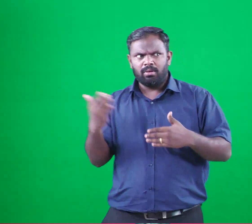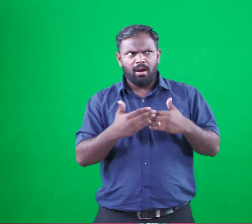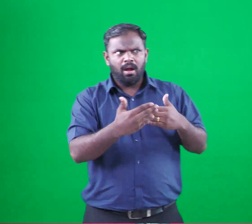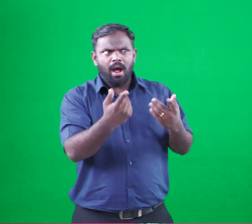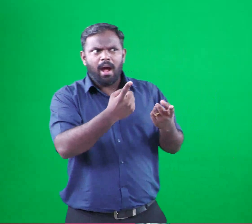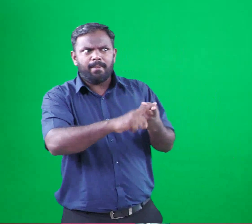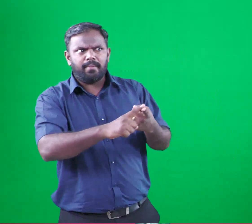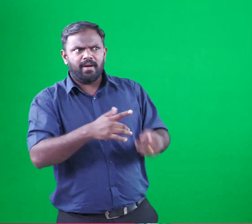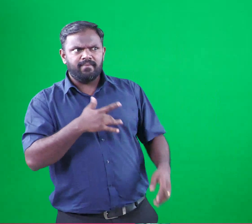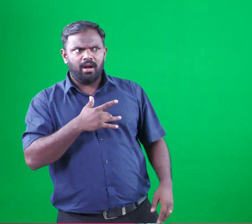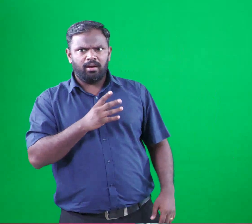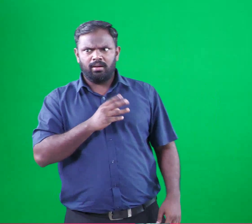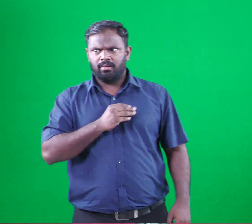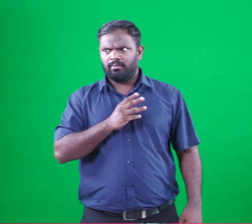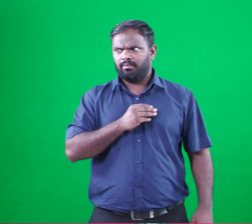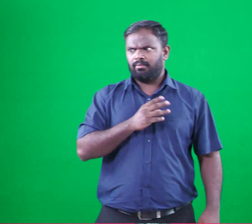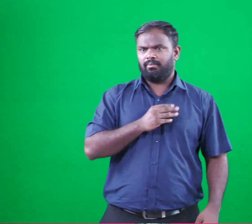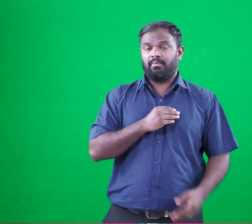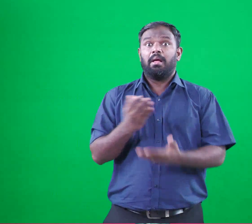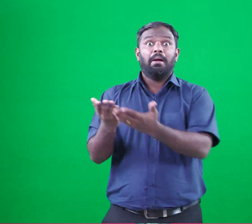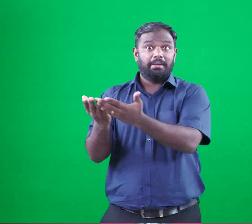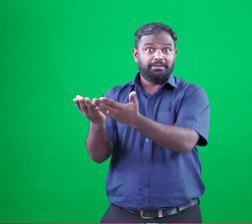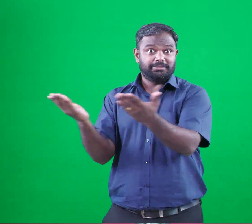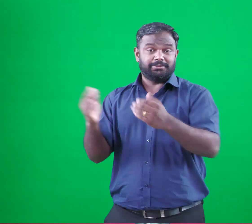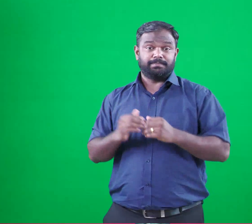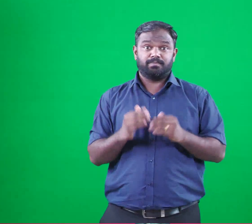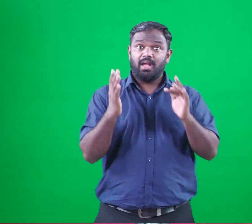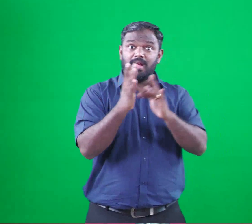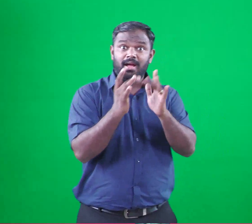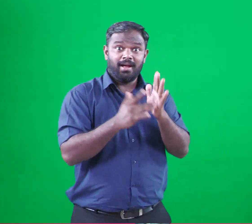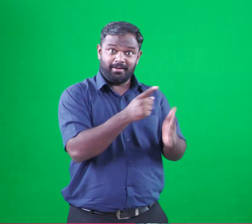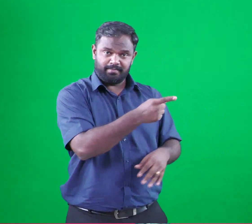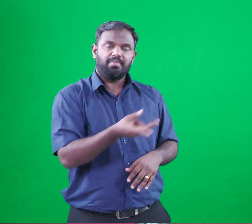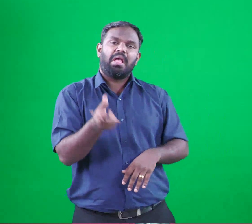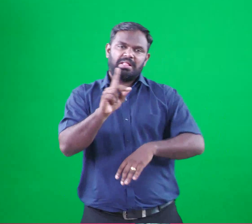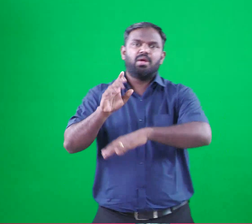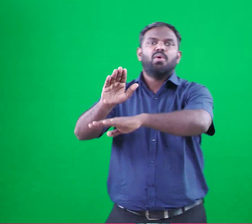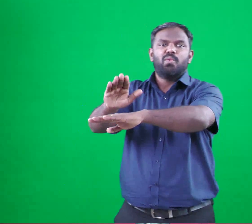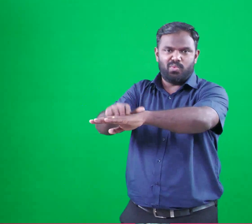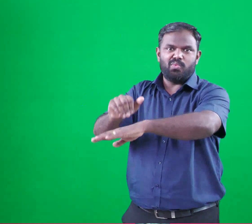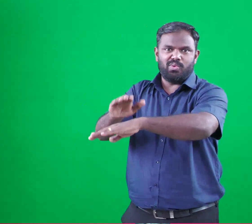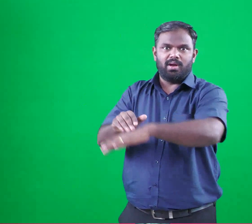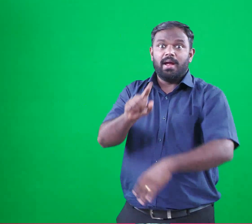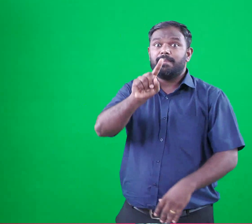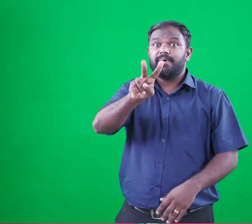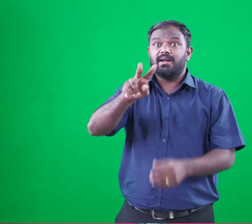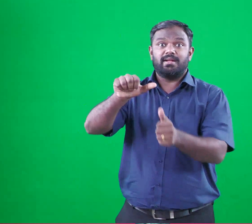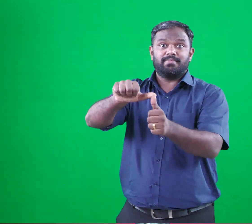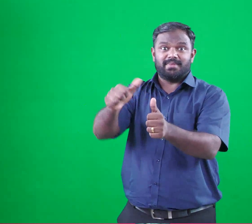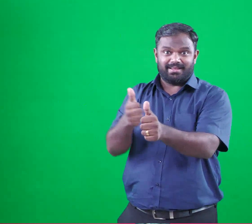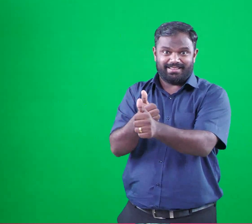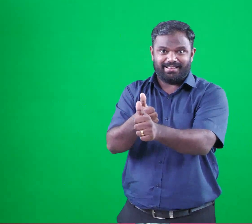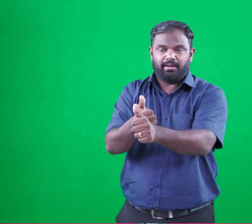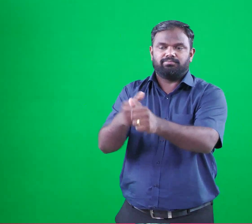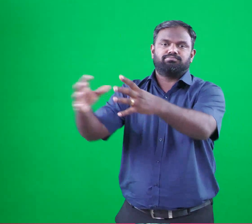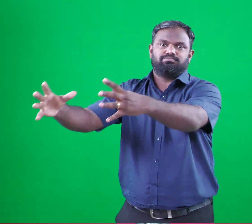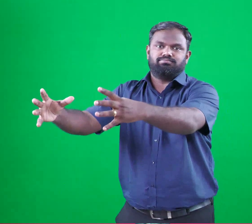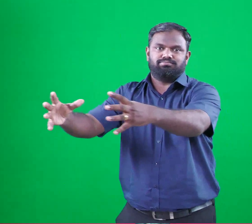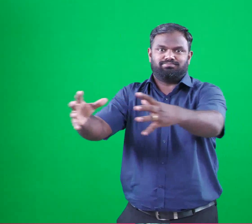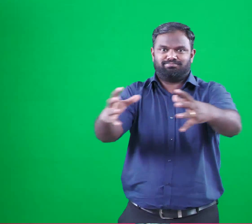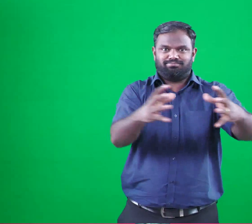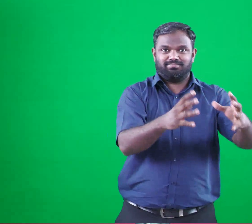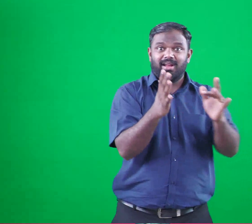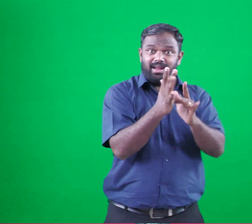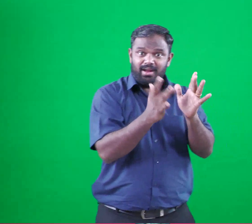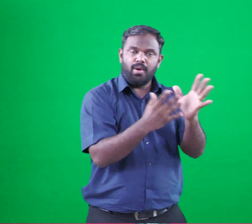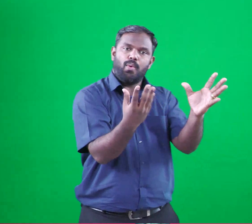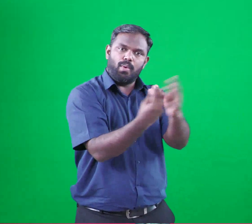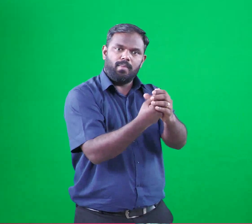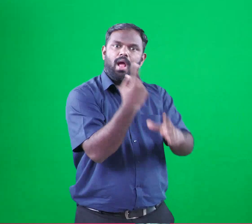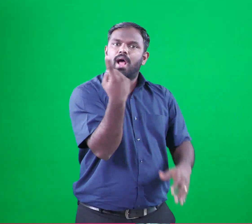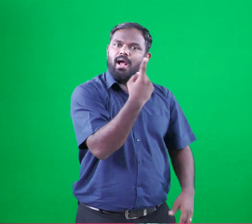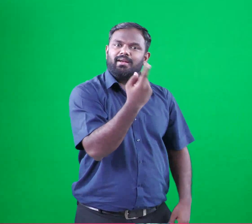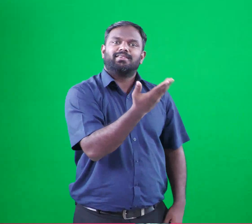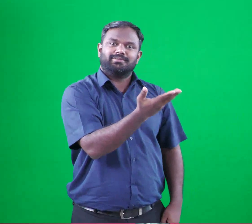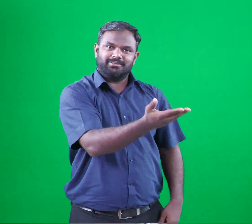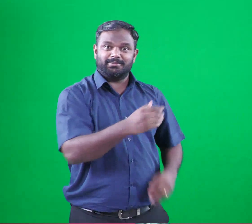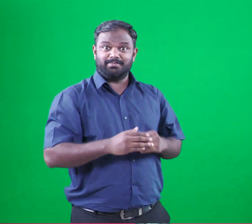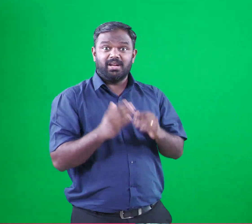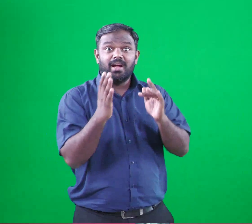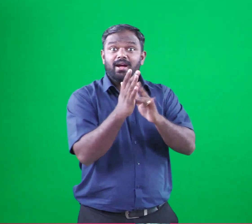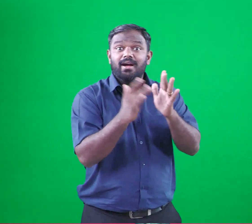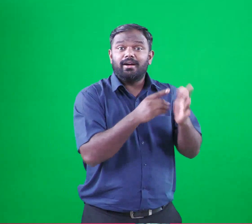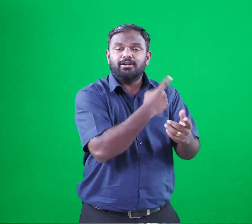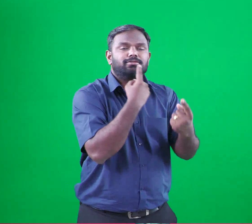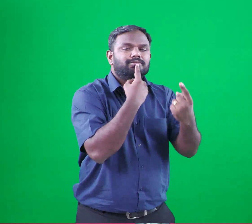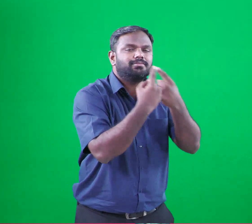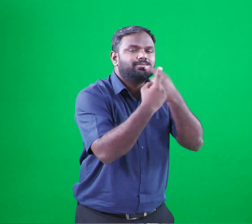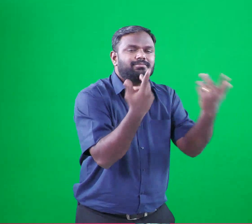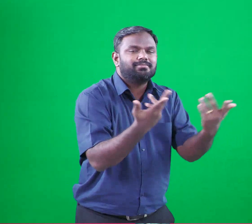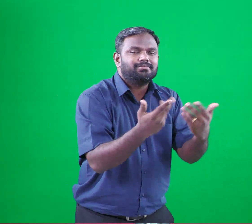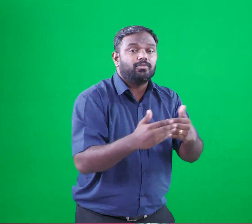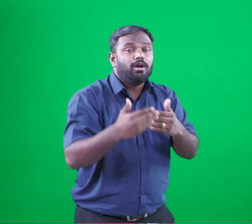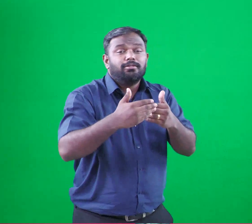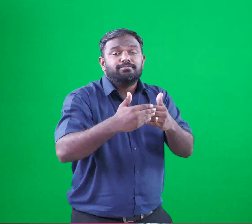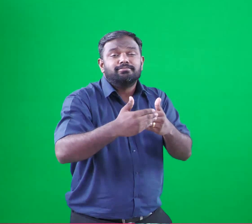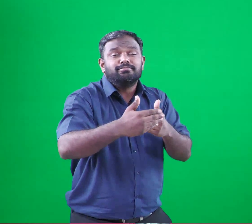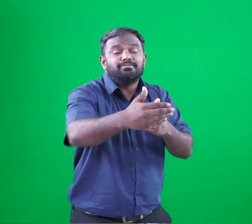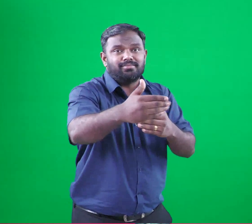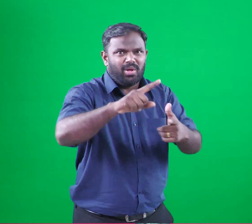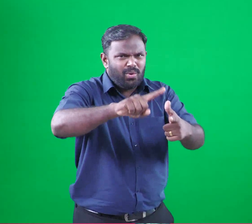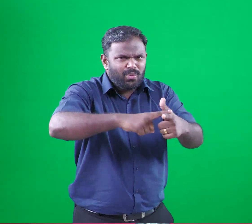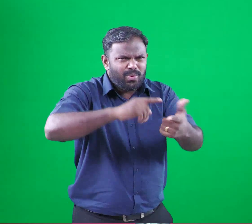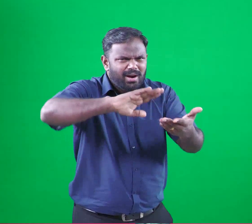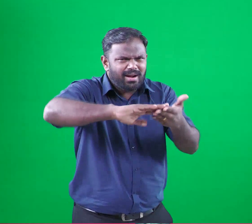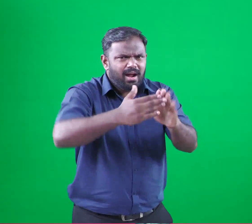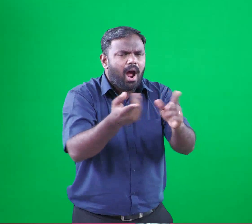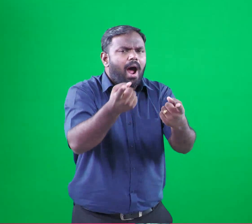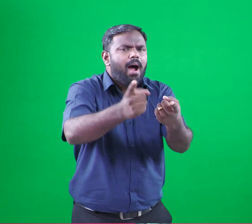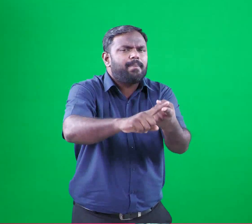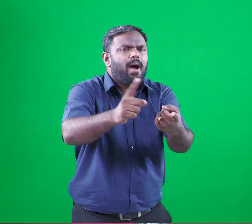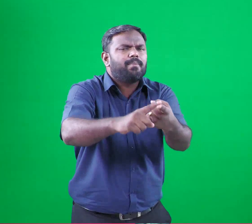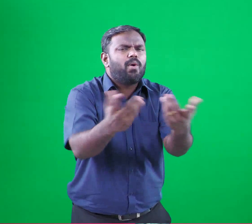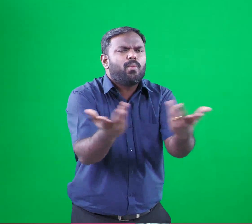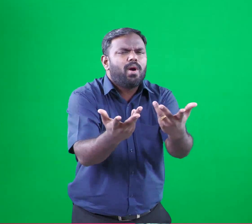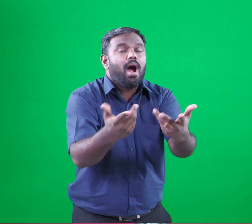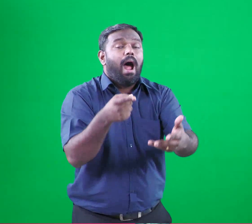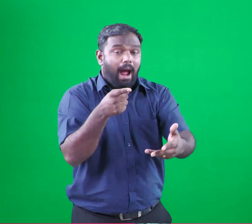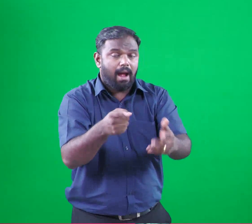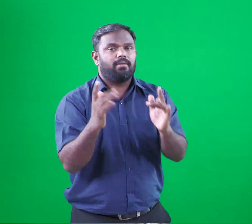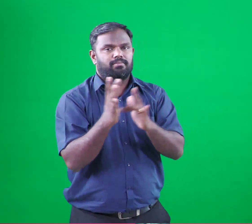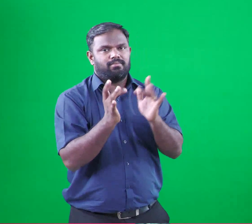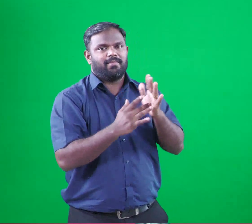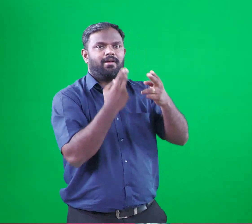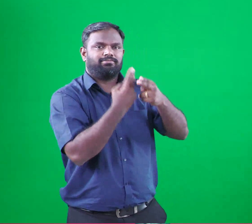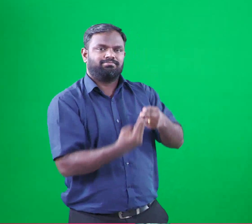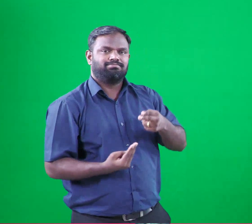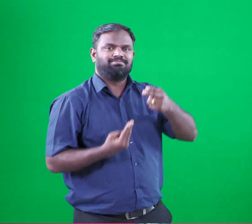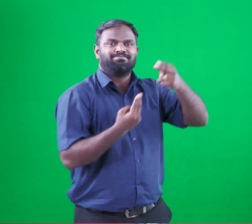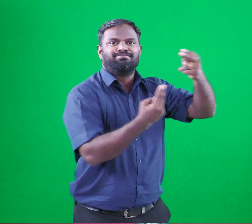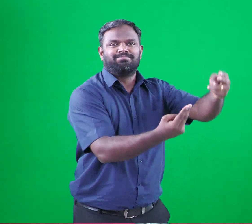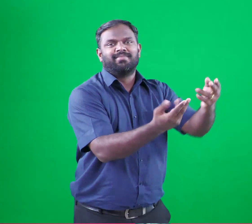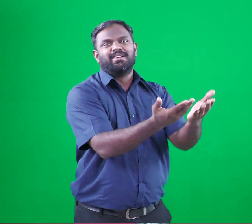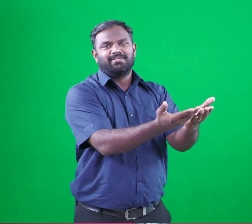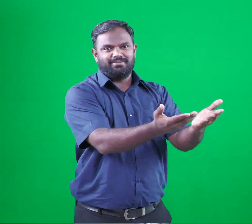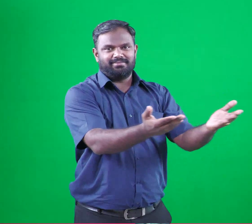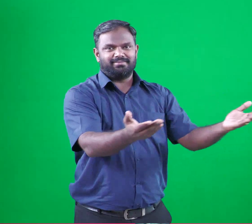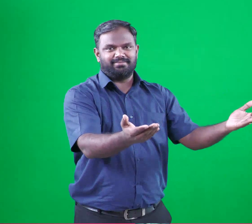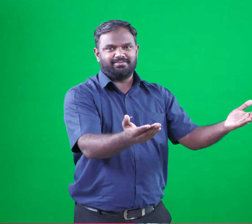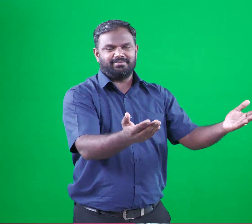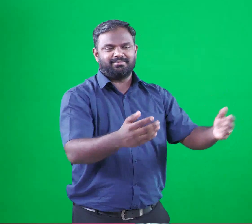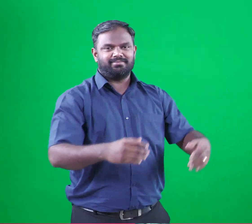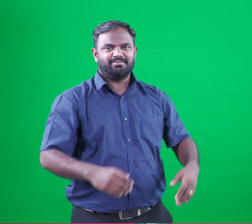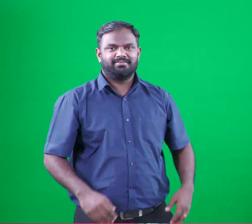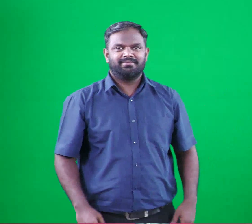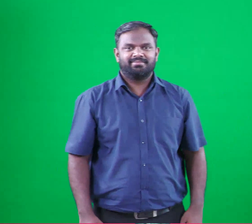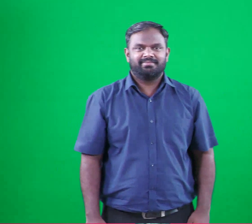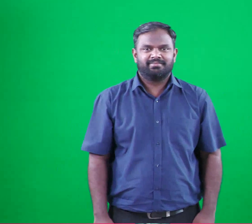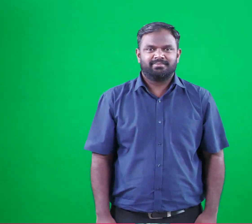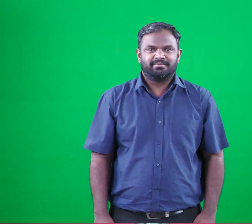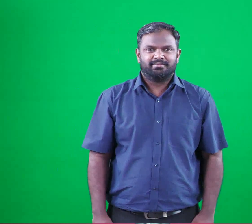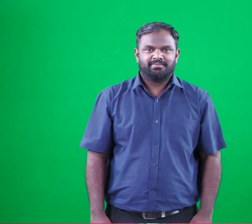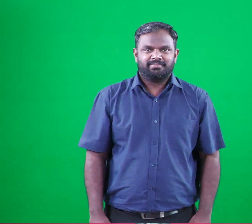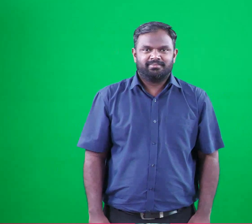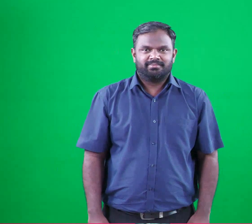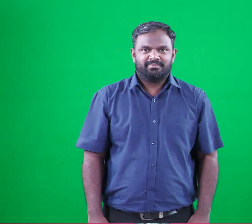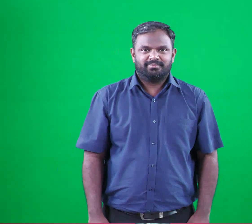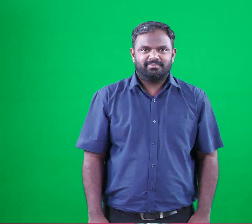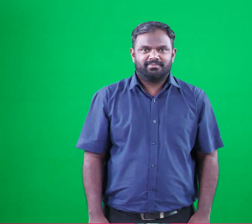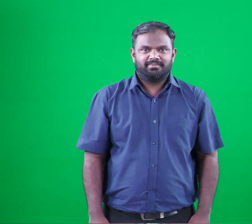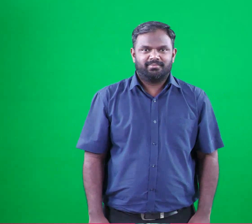Again Jesus took the Twelve aside and began to tell them what was going to happen to Him: